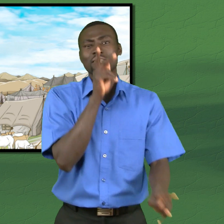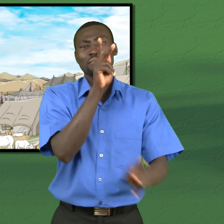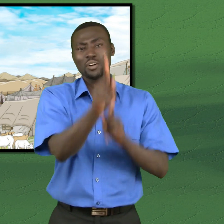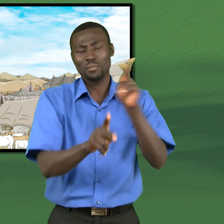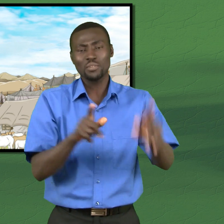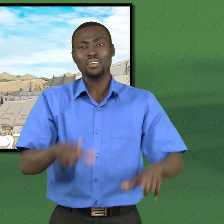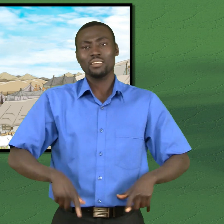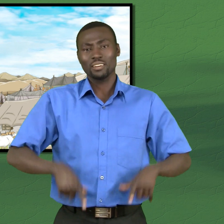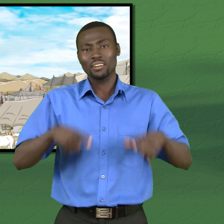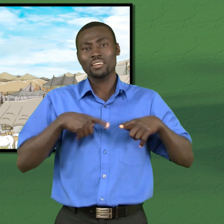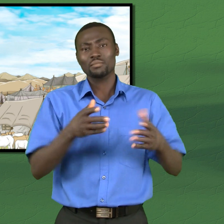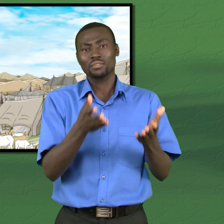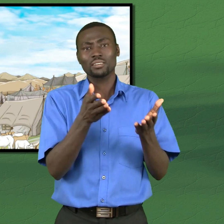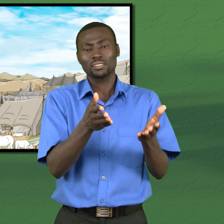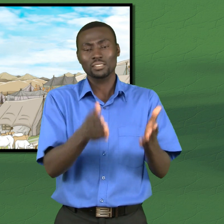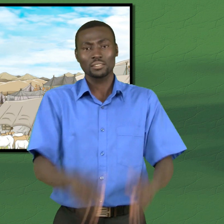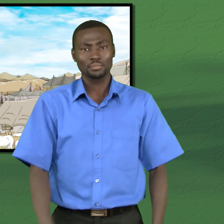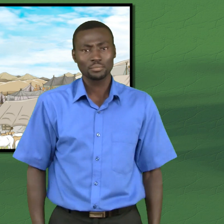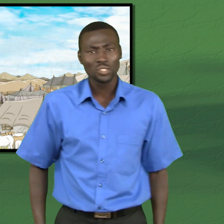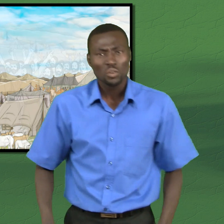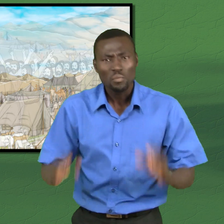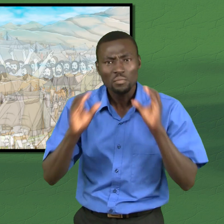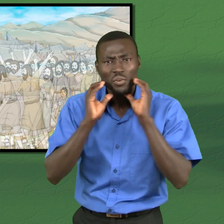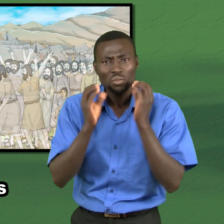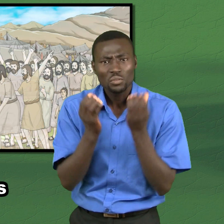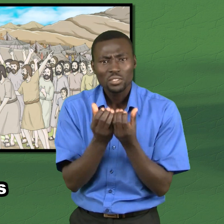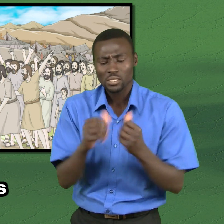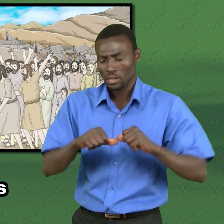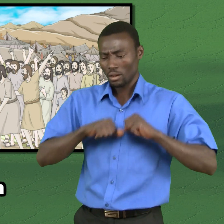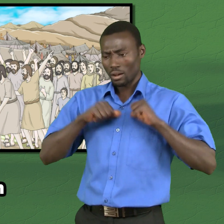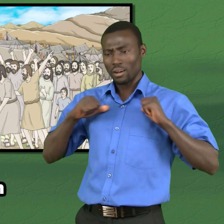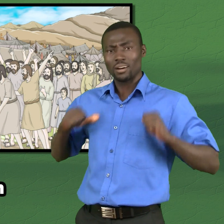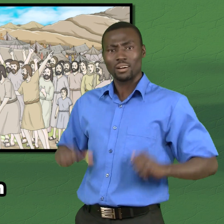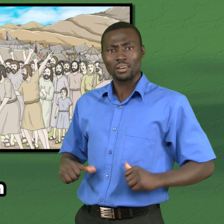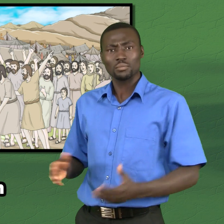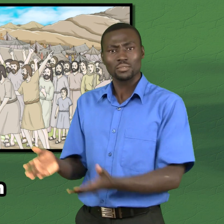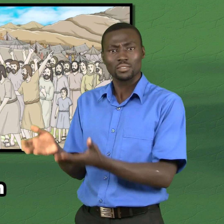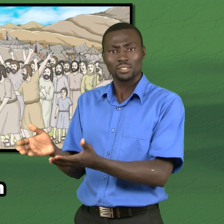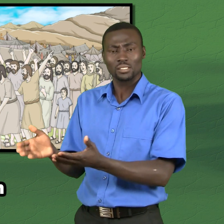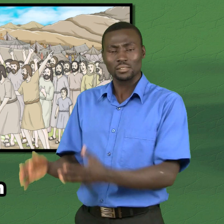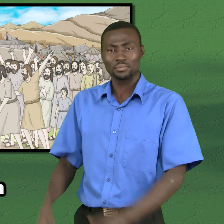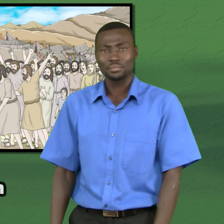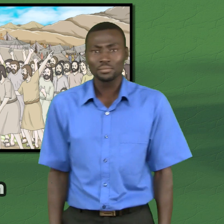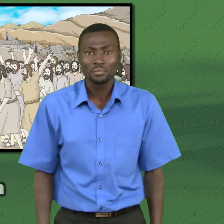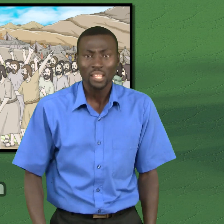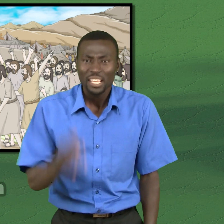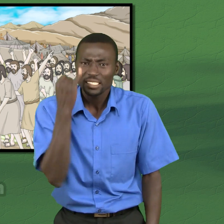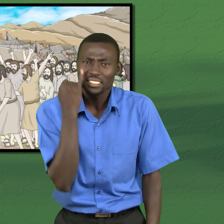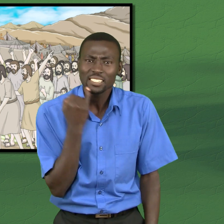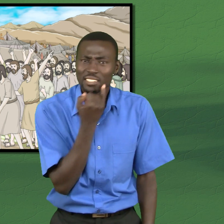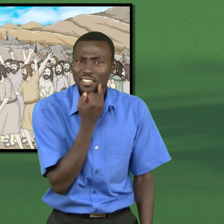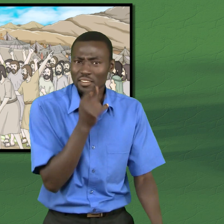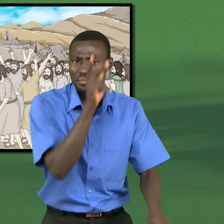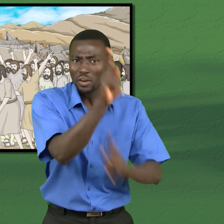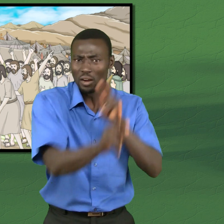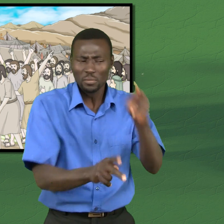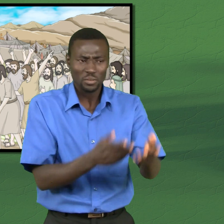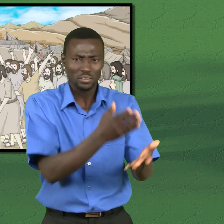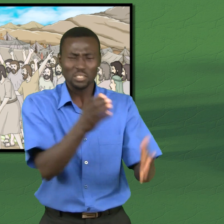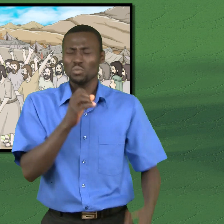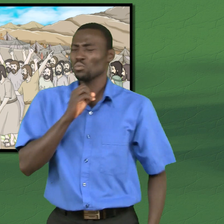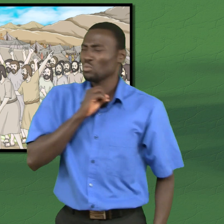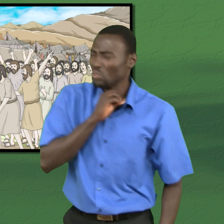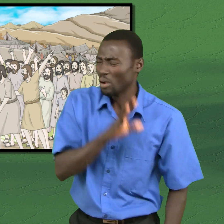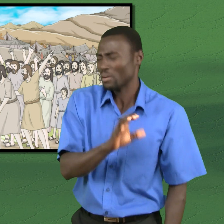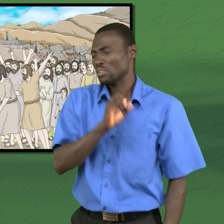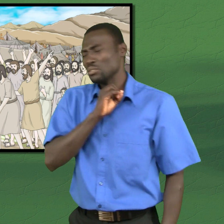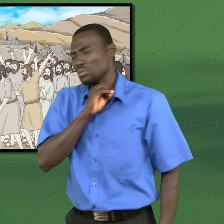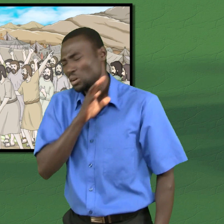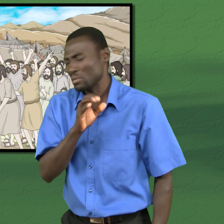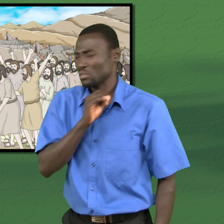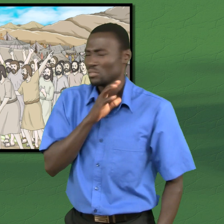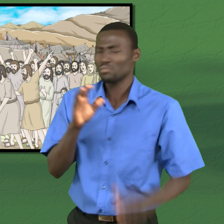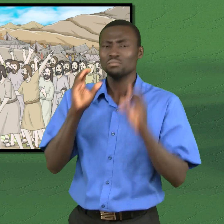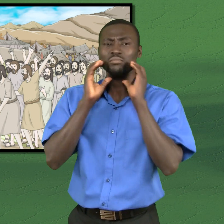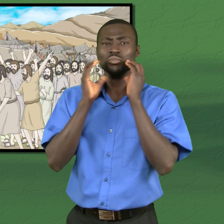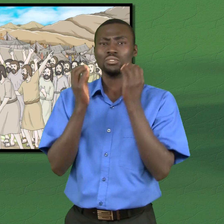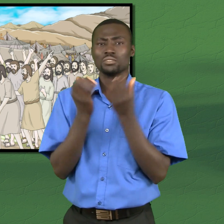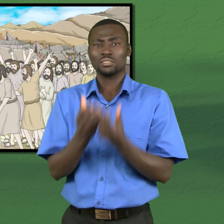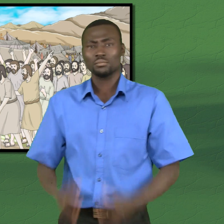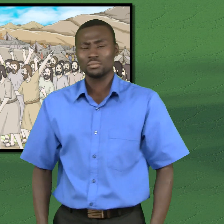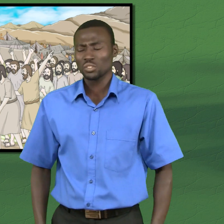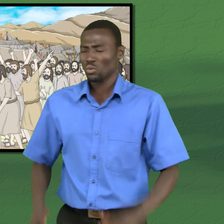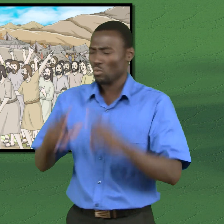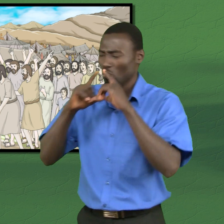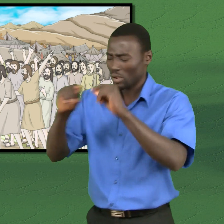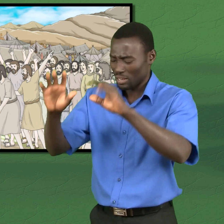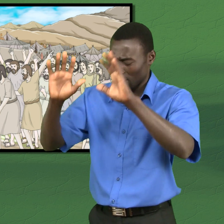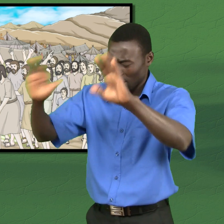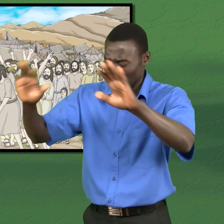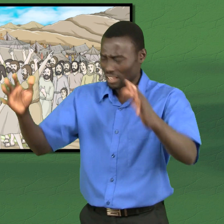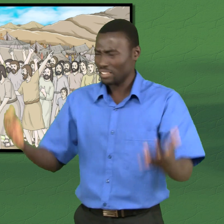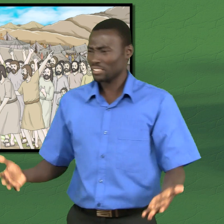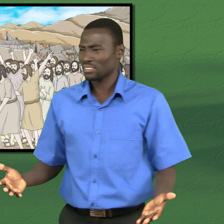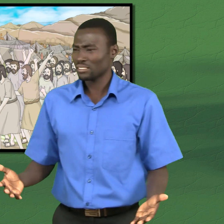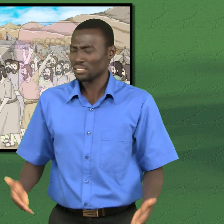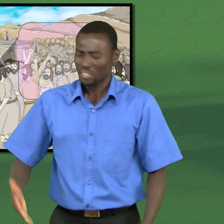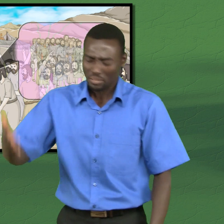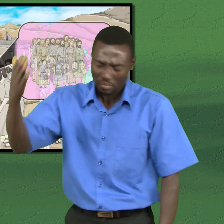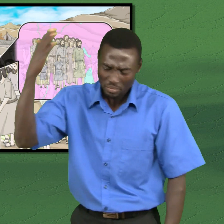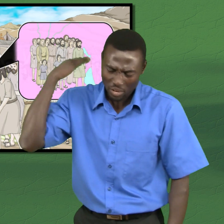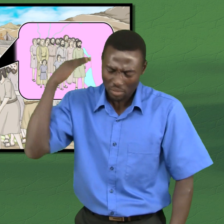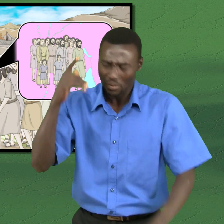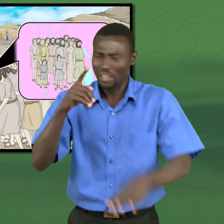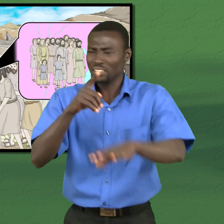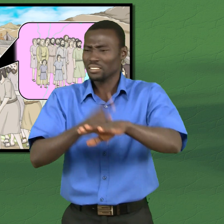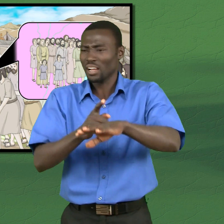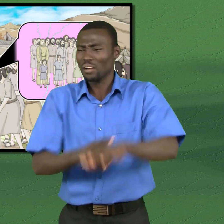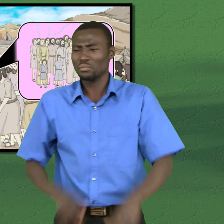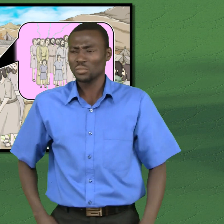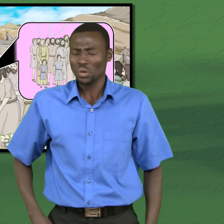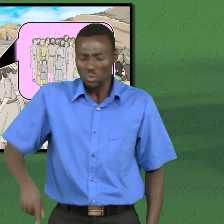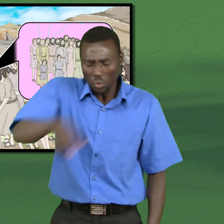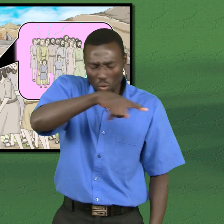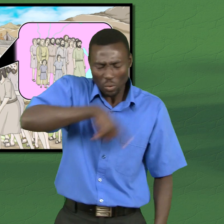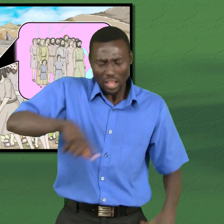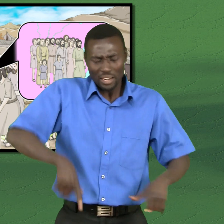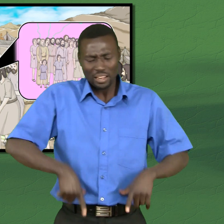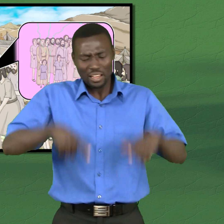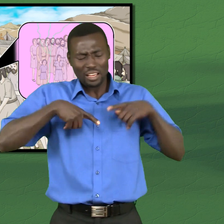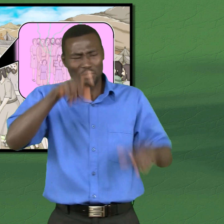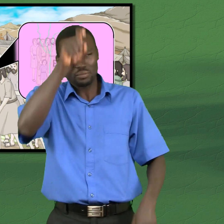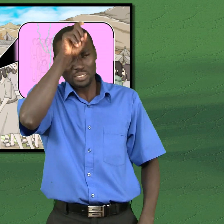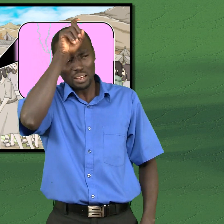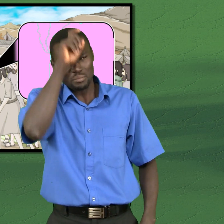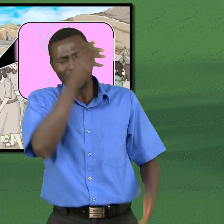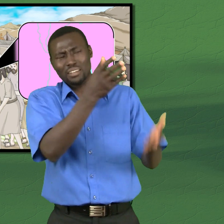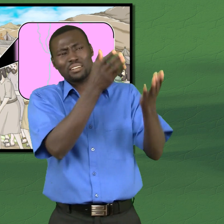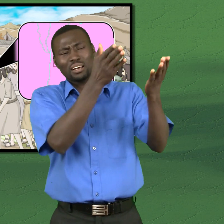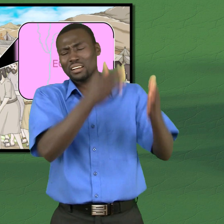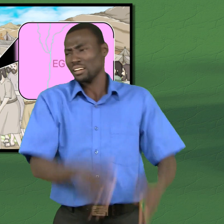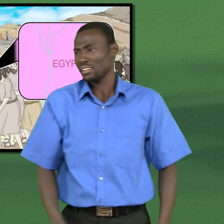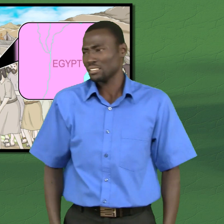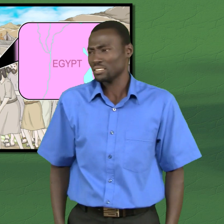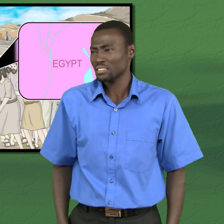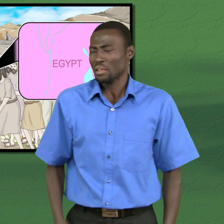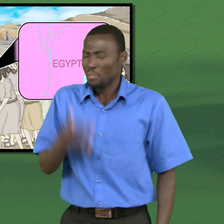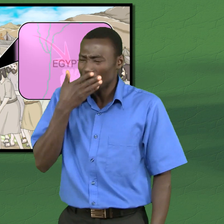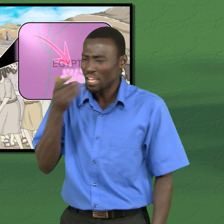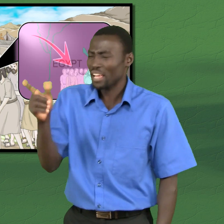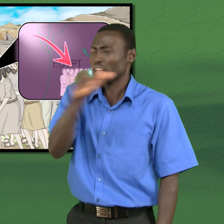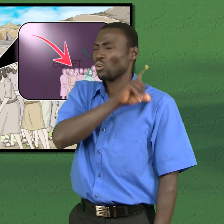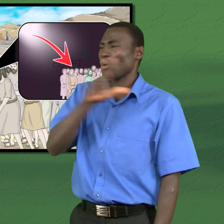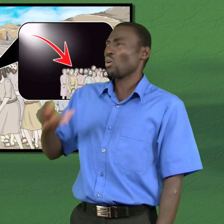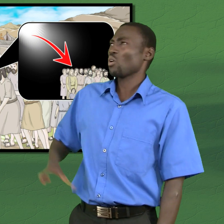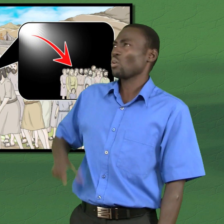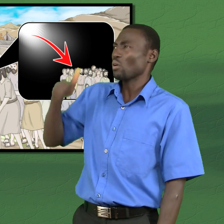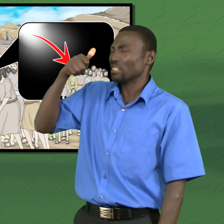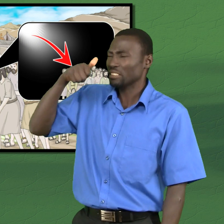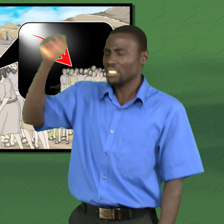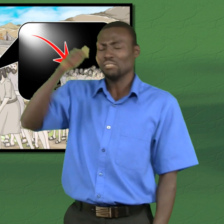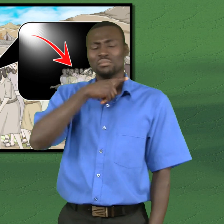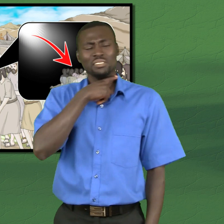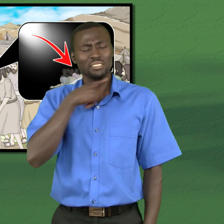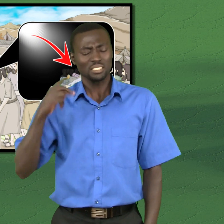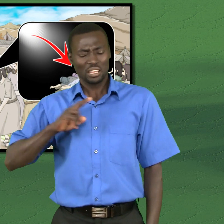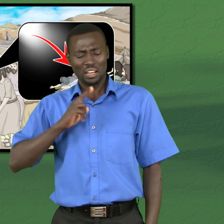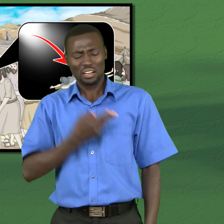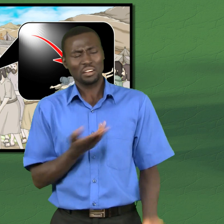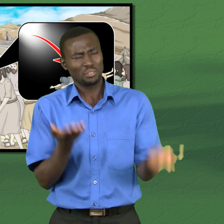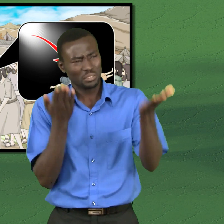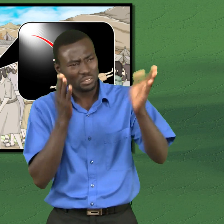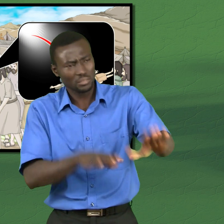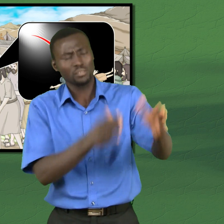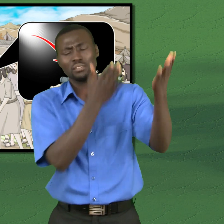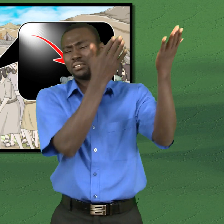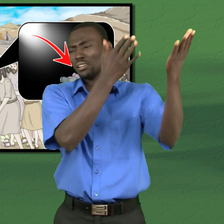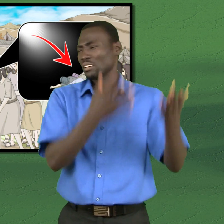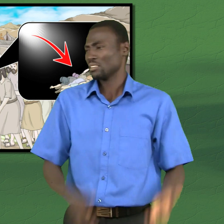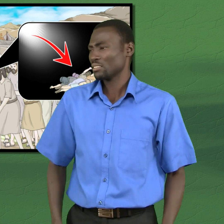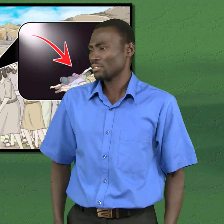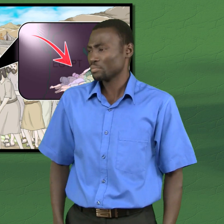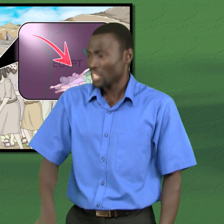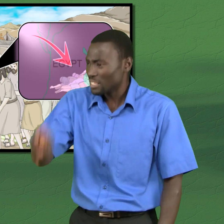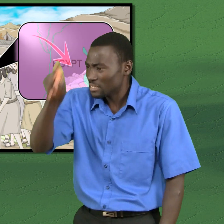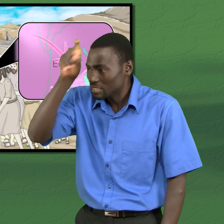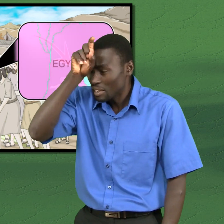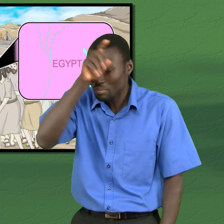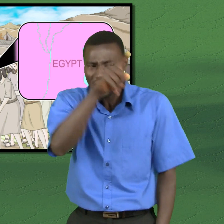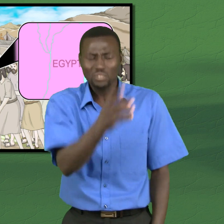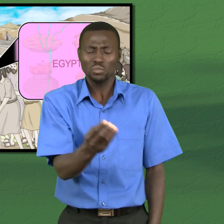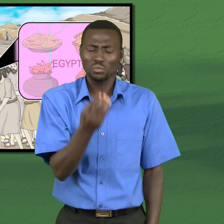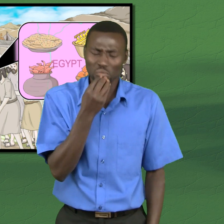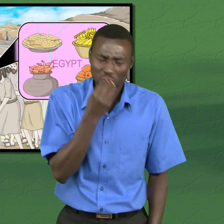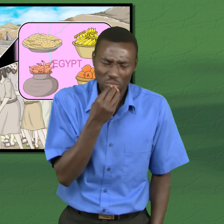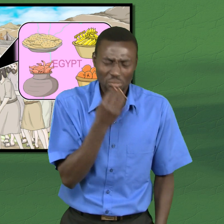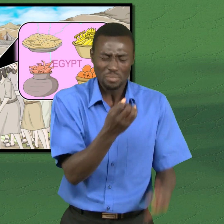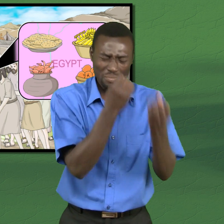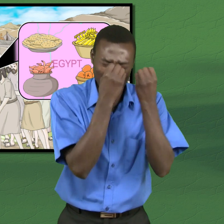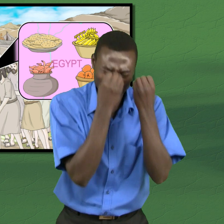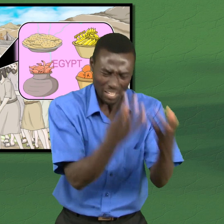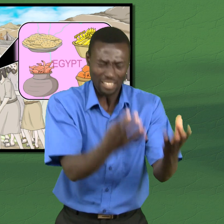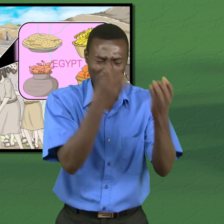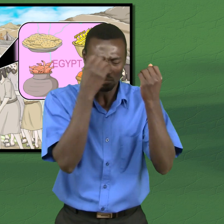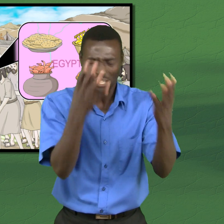And there in the desert they all grumbled against Moses and Aaron. “If only we had died by the LORD’s hand in the land of Egypt!” they said.